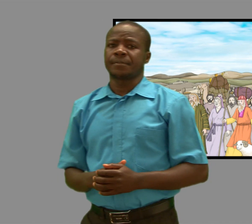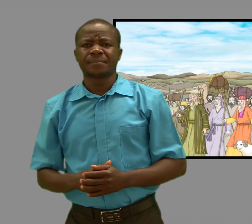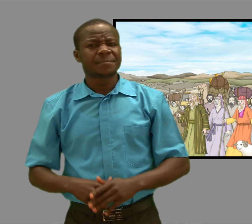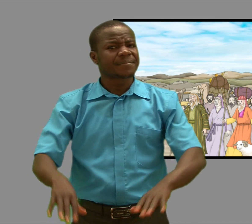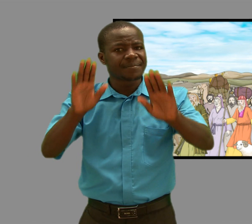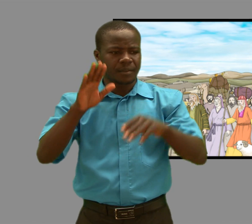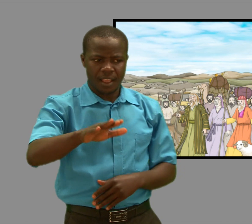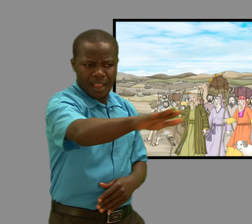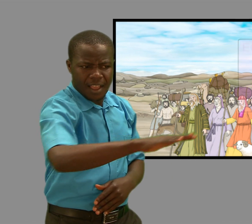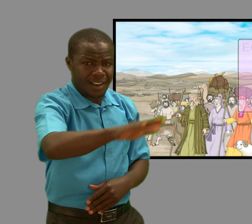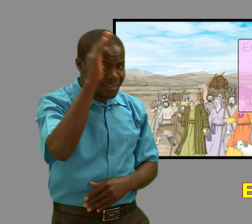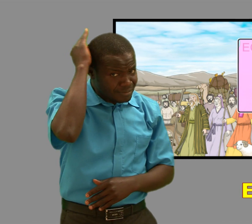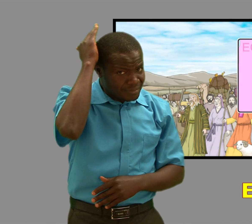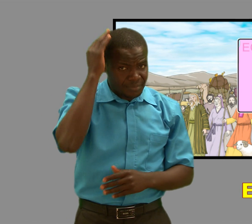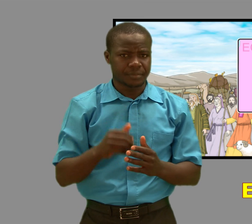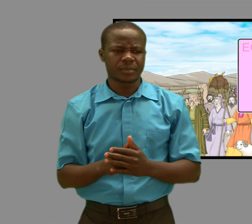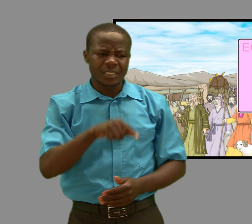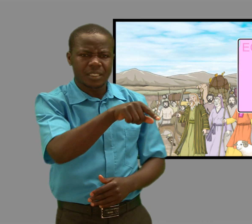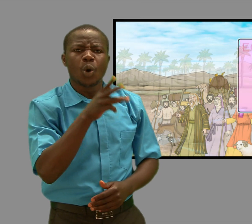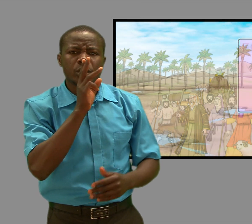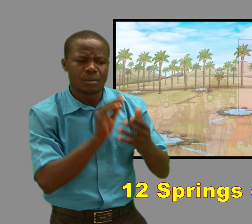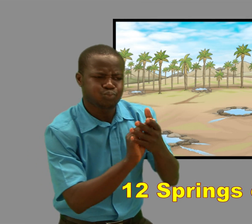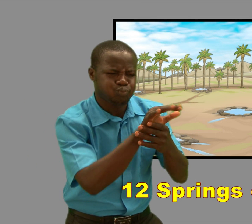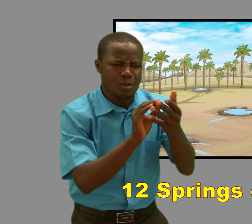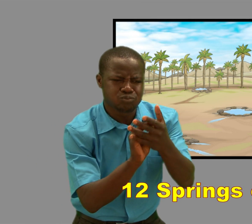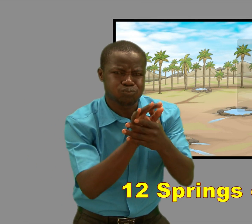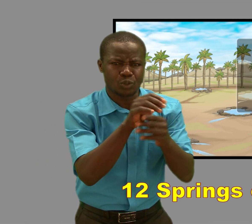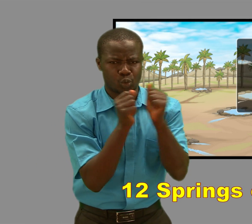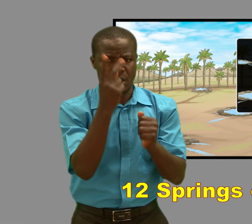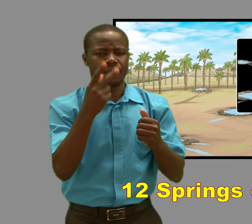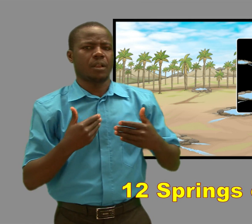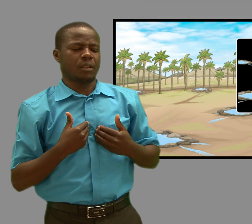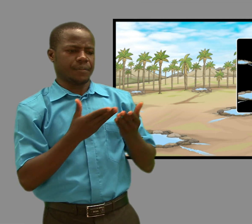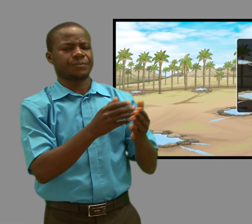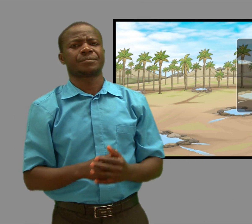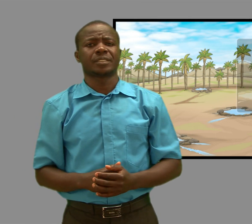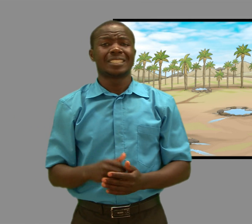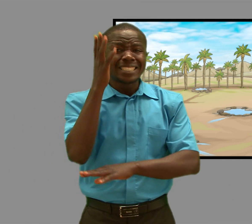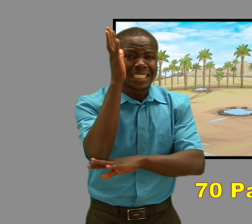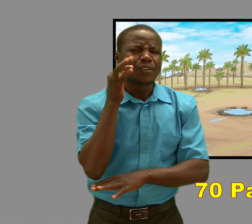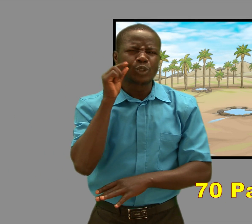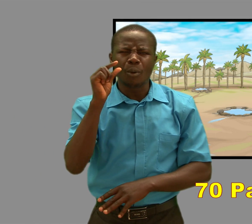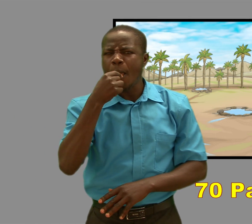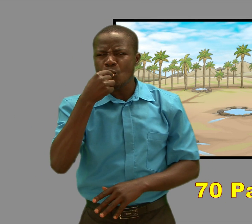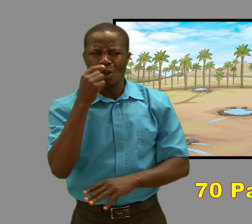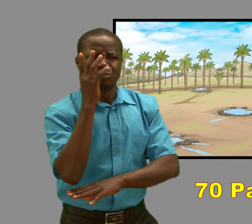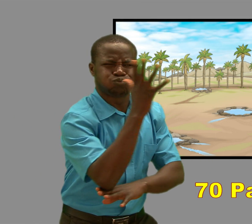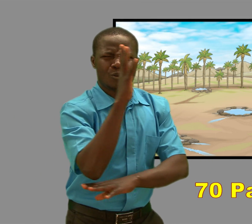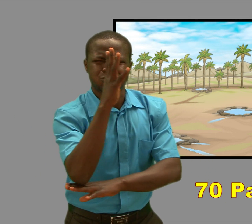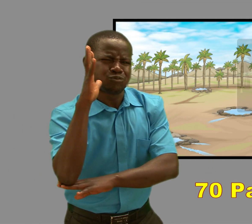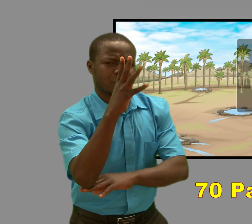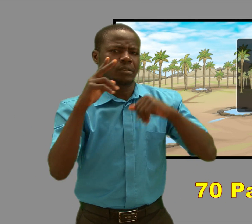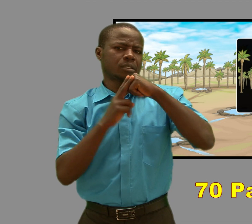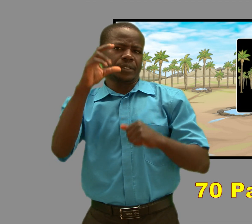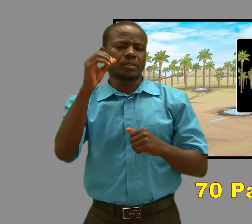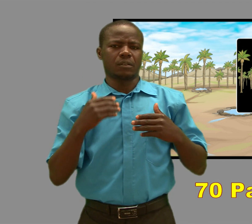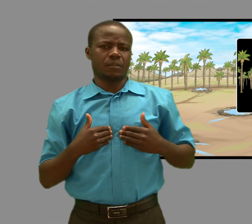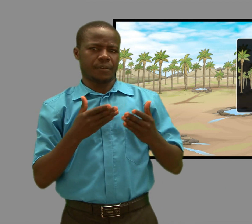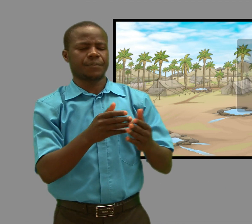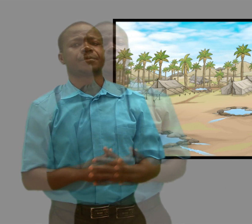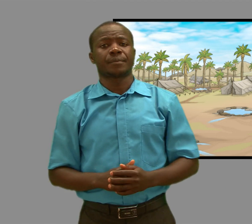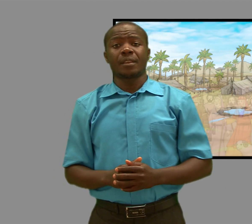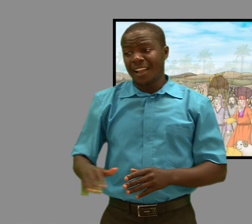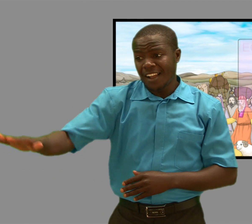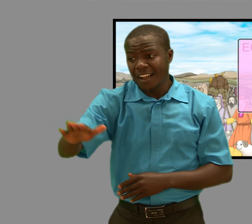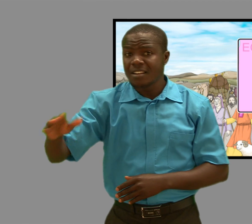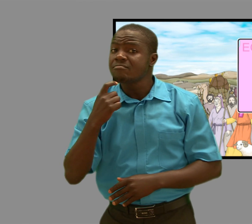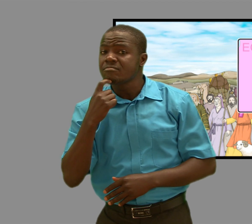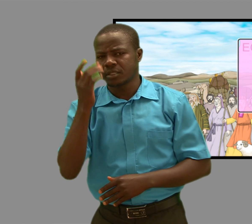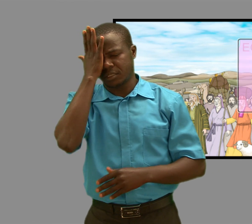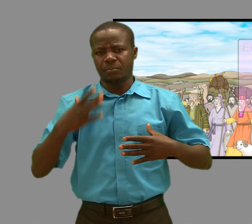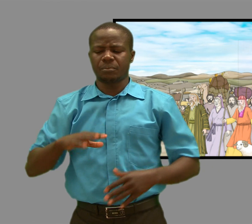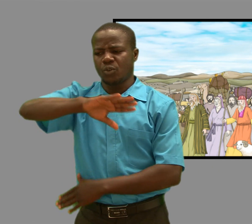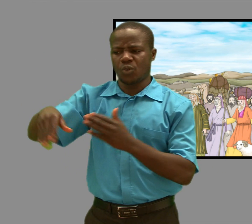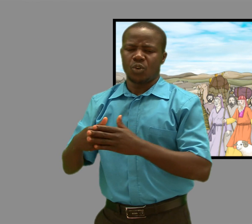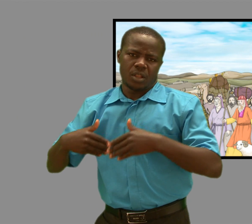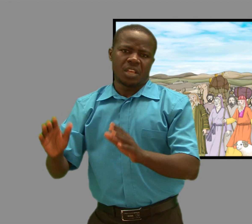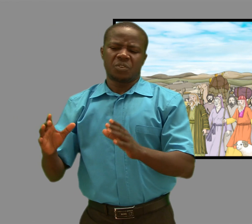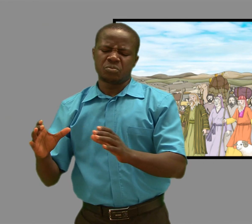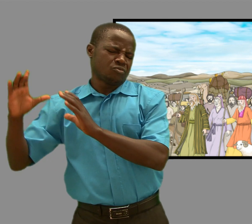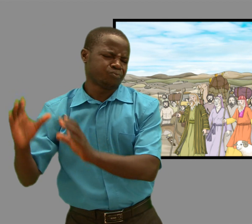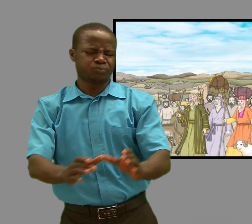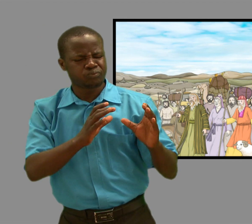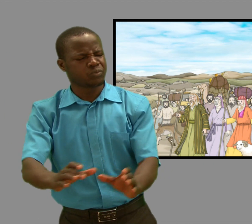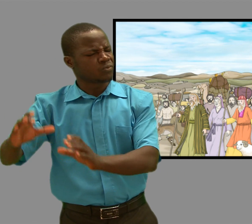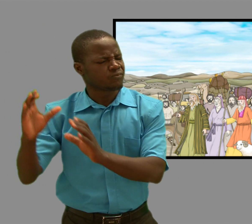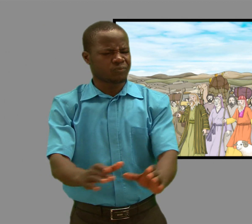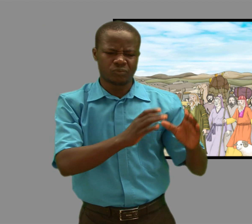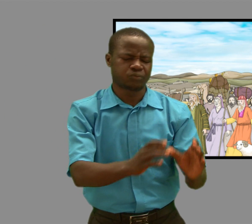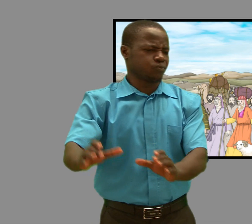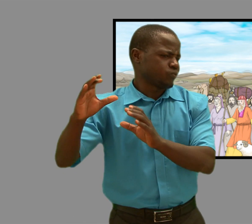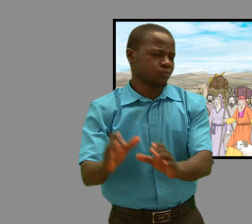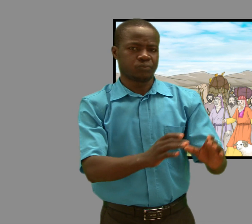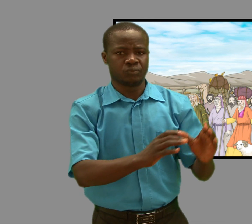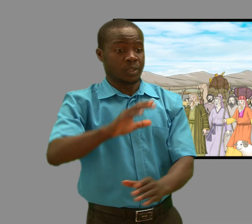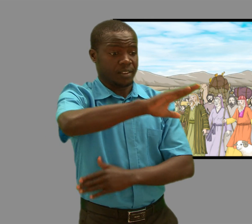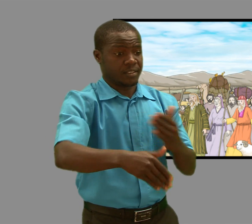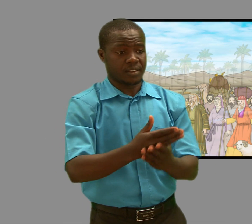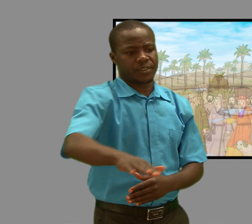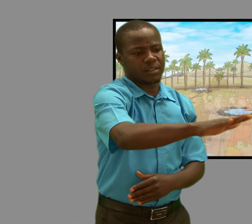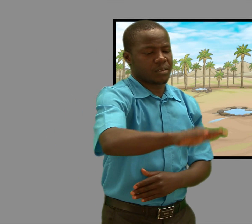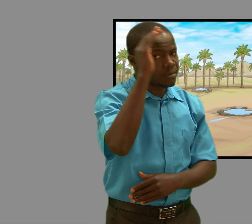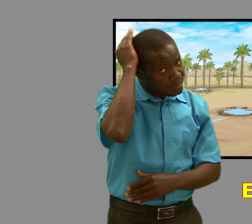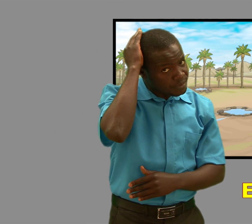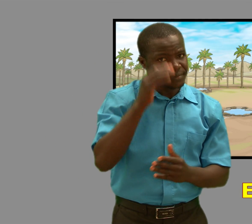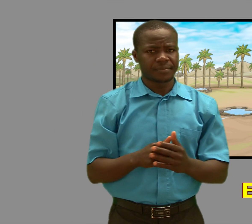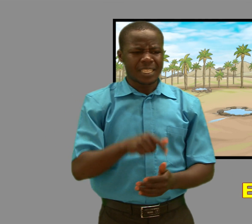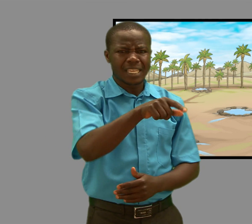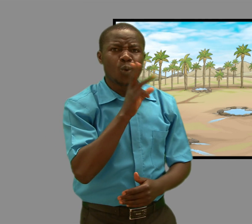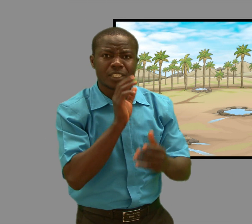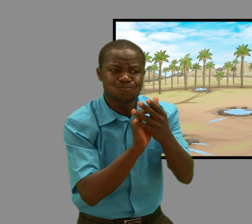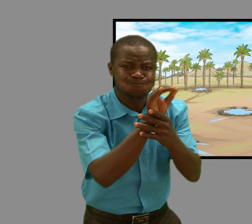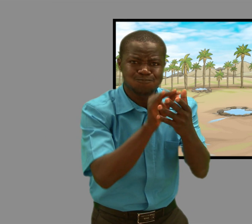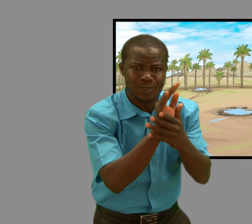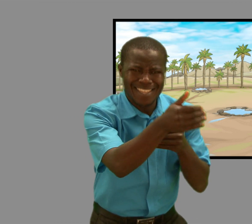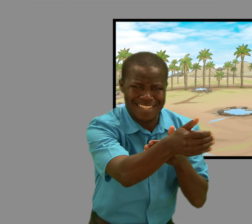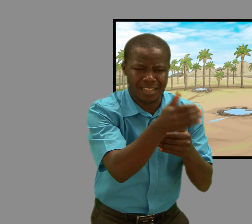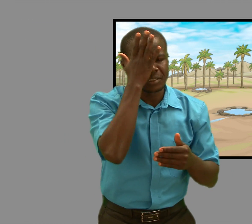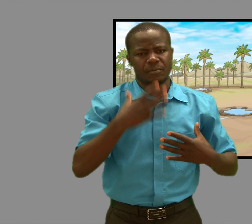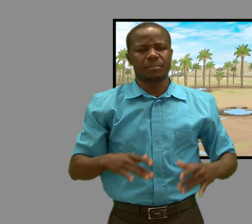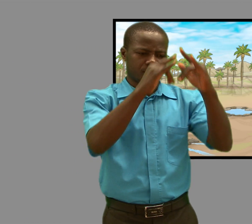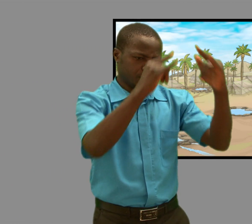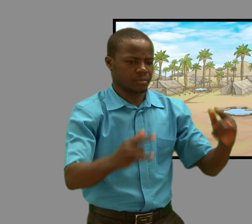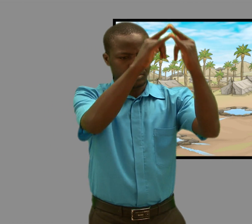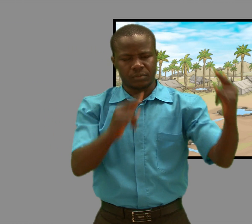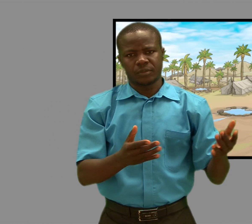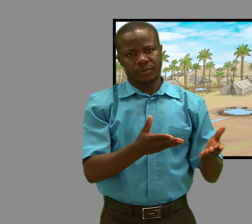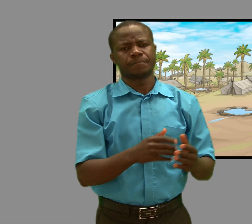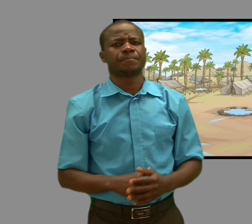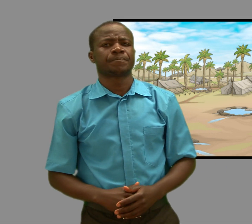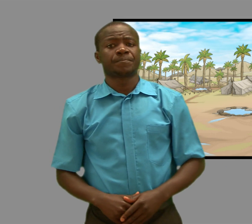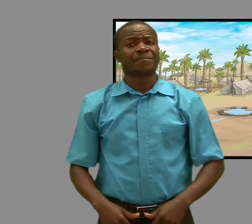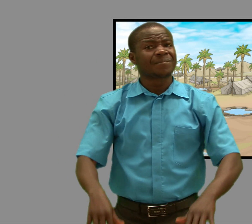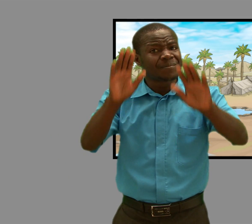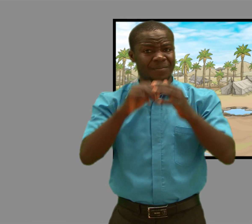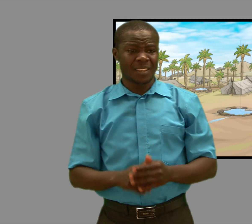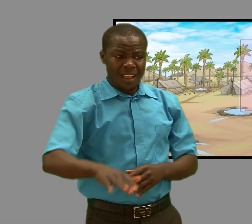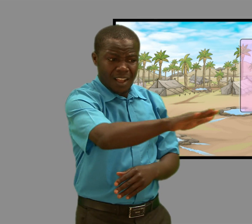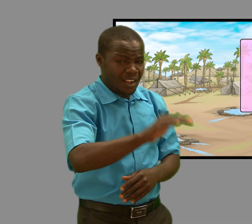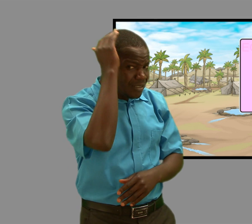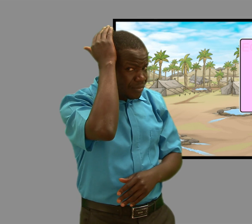Then they came to Elim, where there were twelve springs of water and seventy palm trees, and they camped there by the waters.